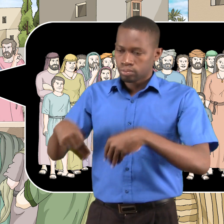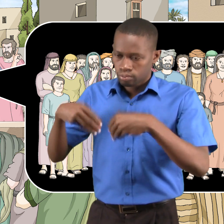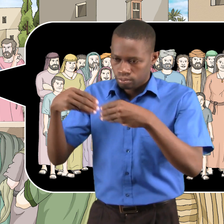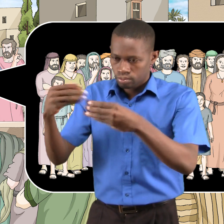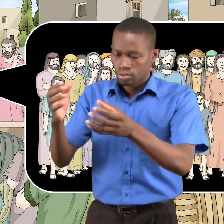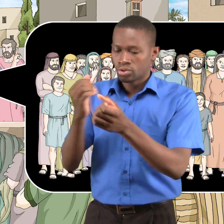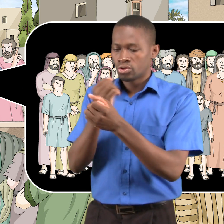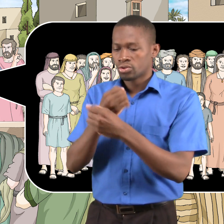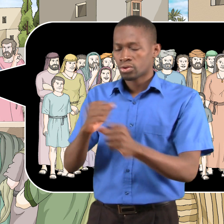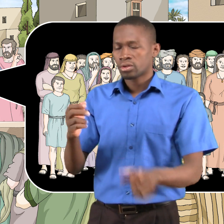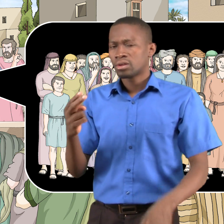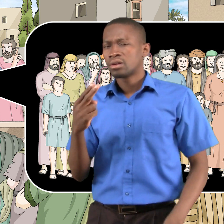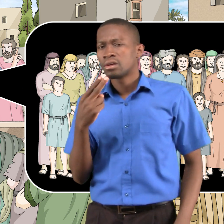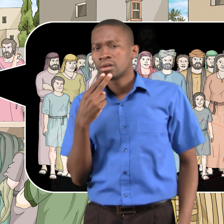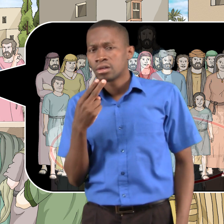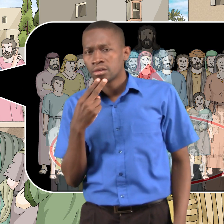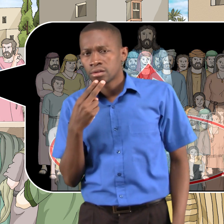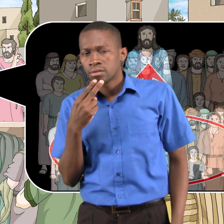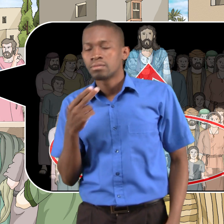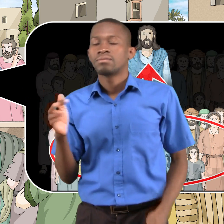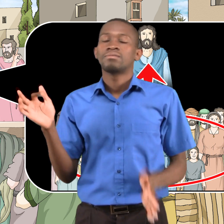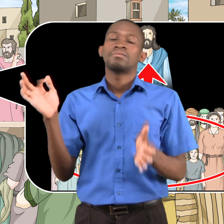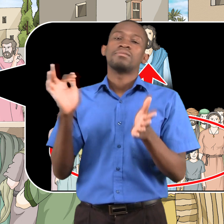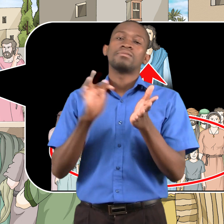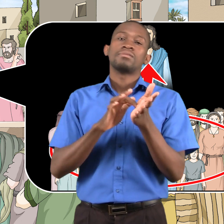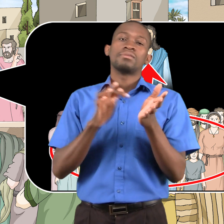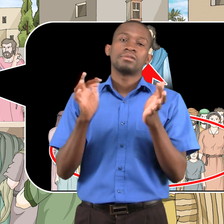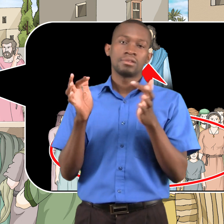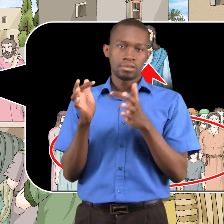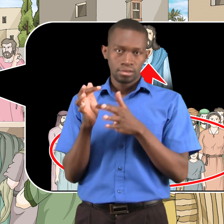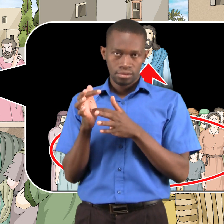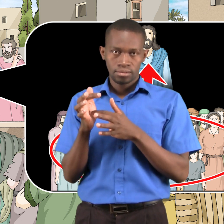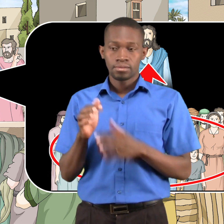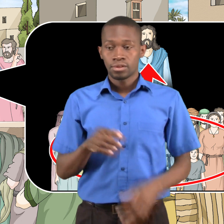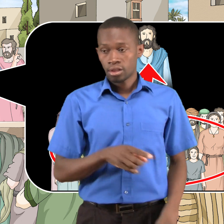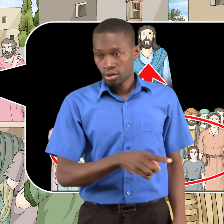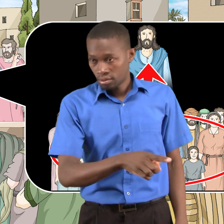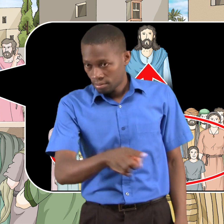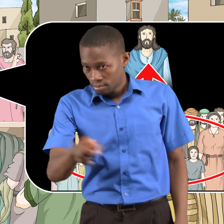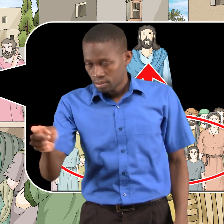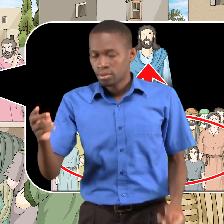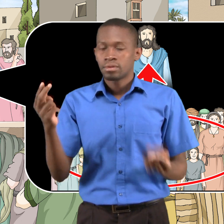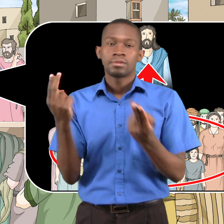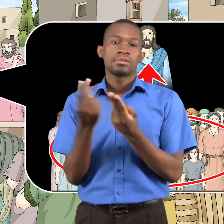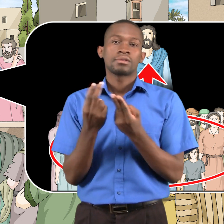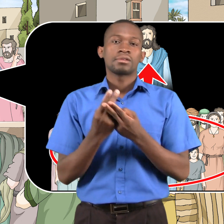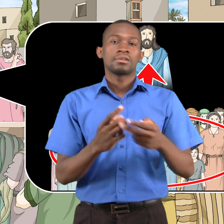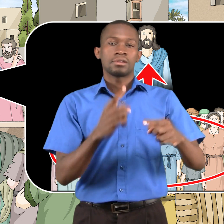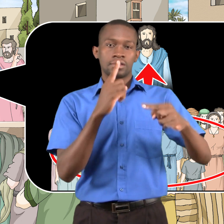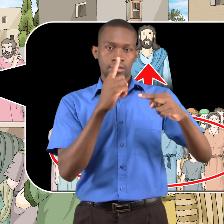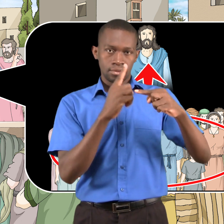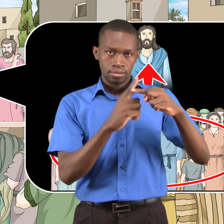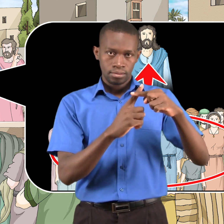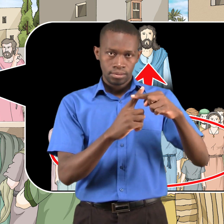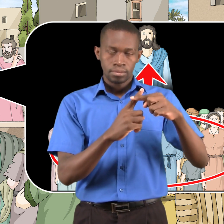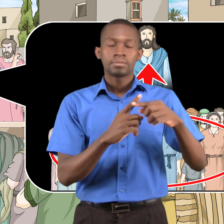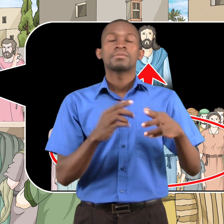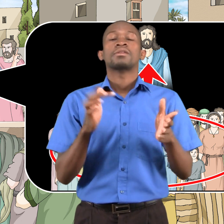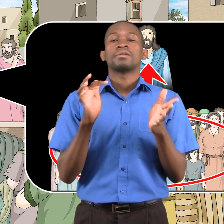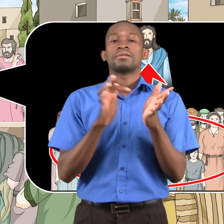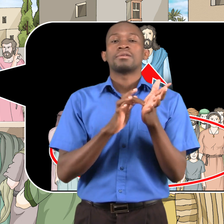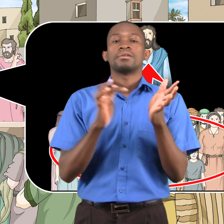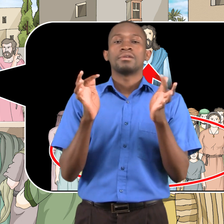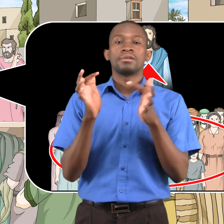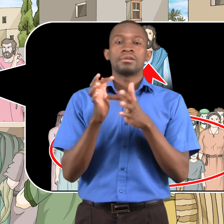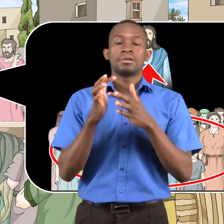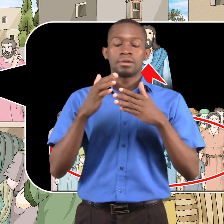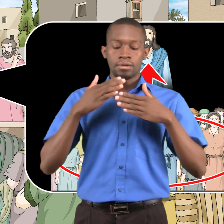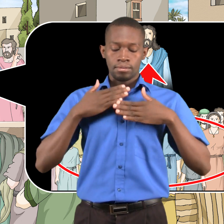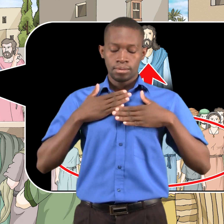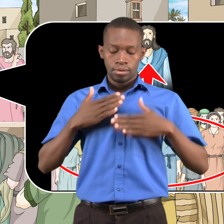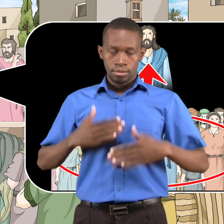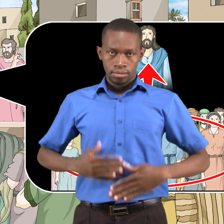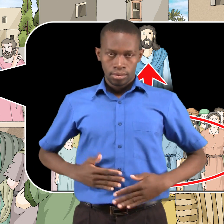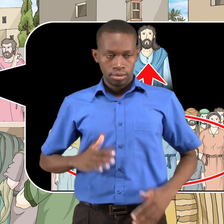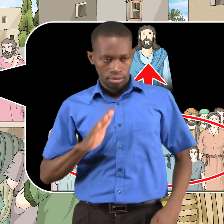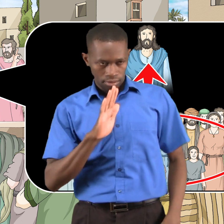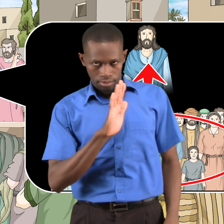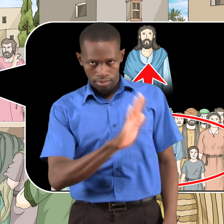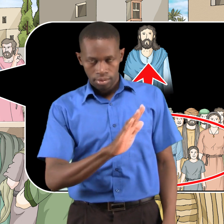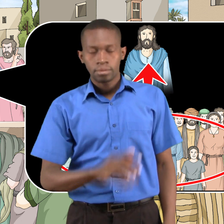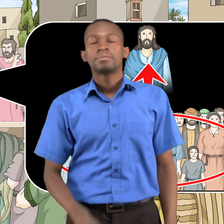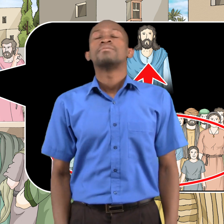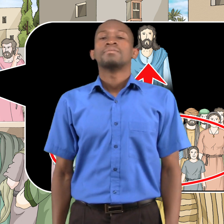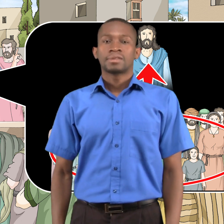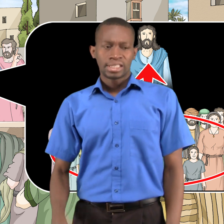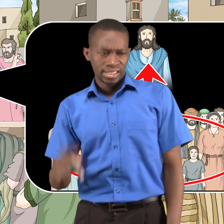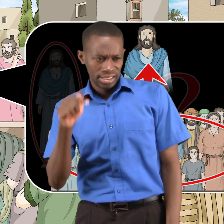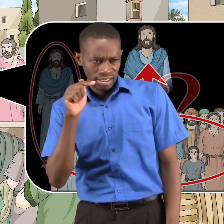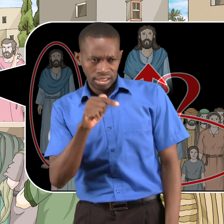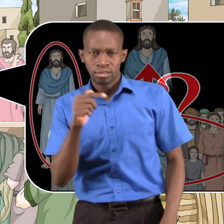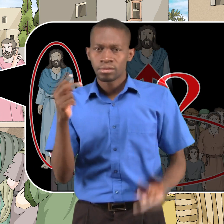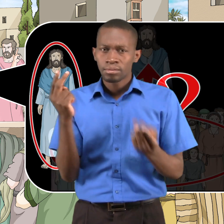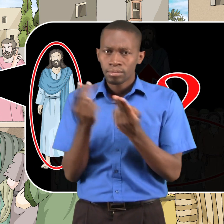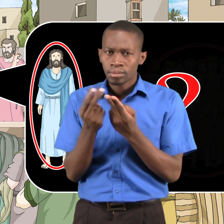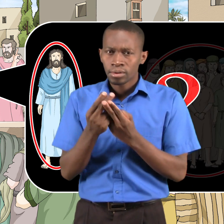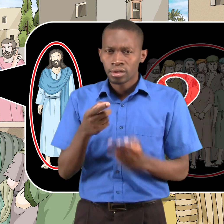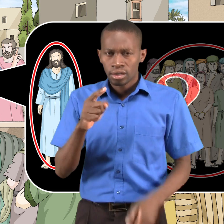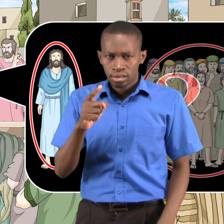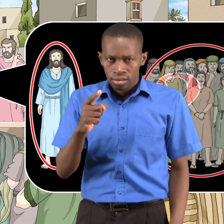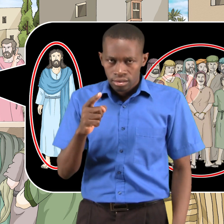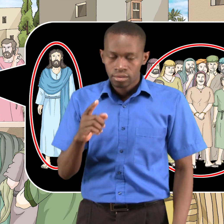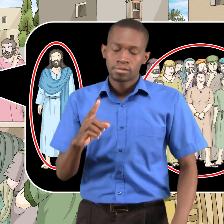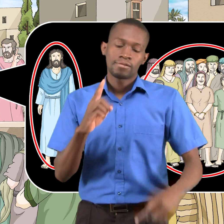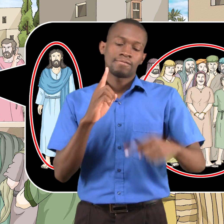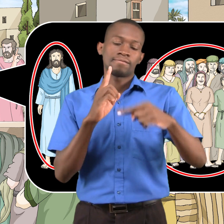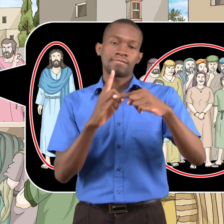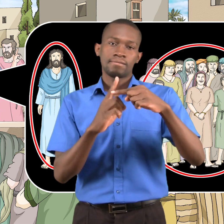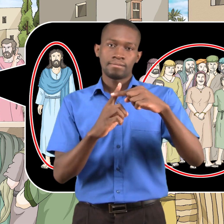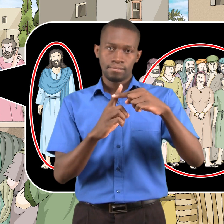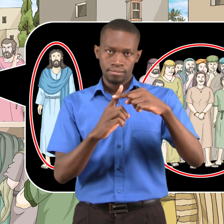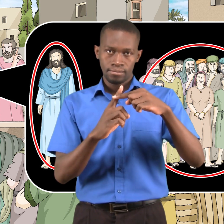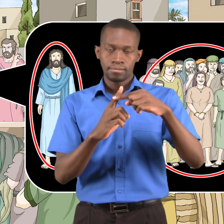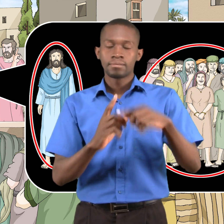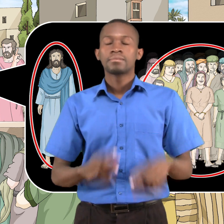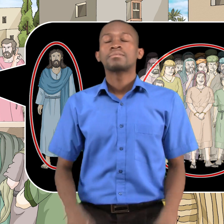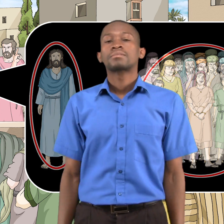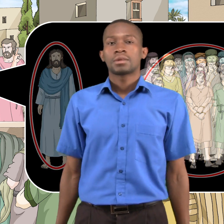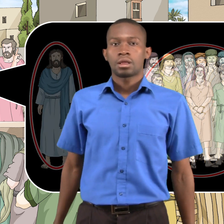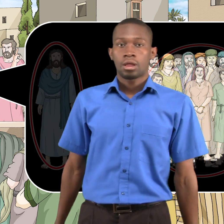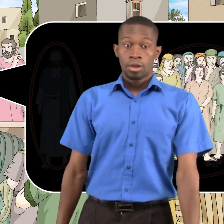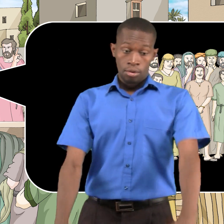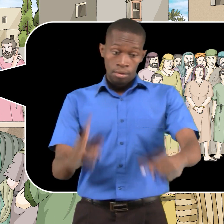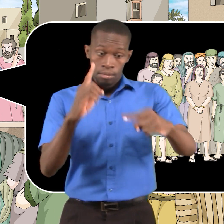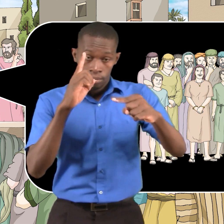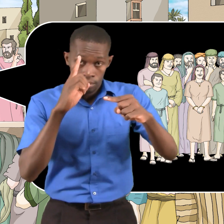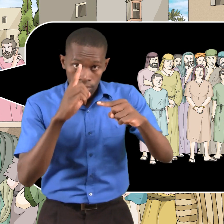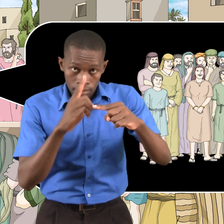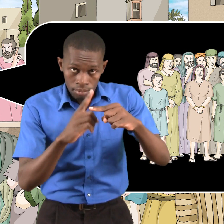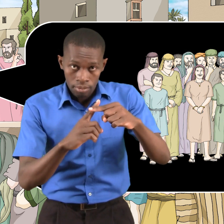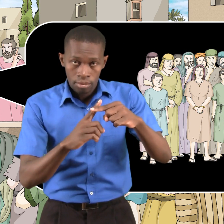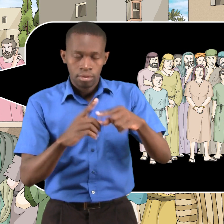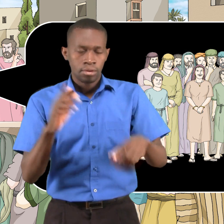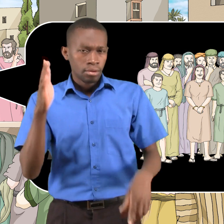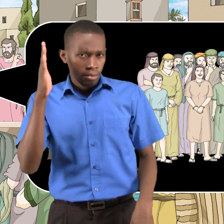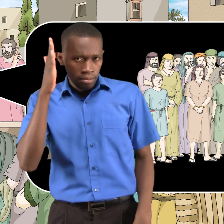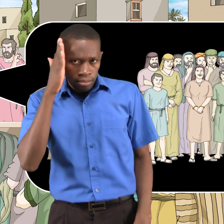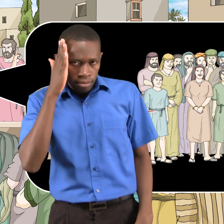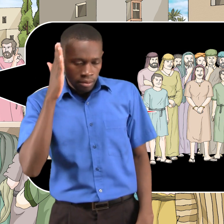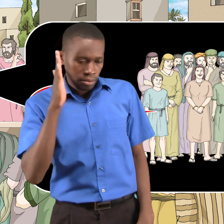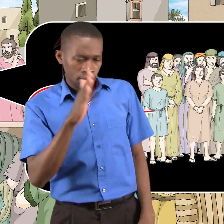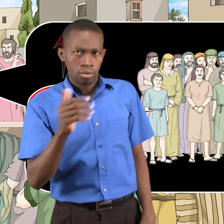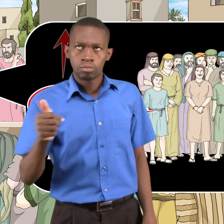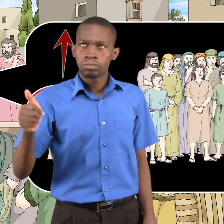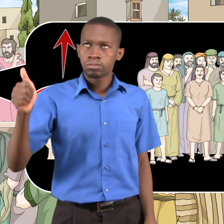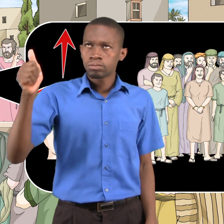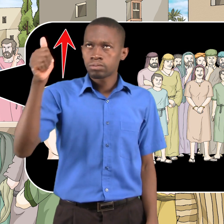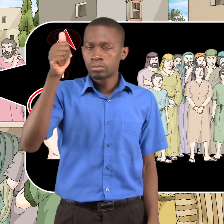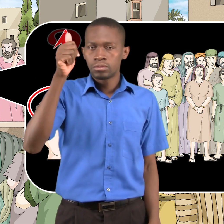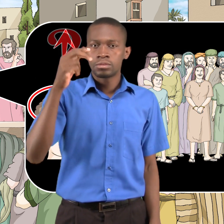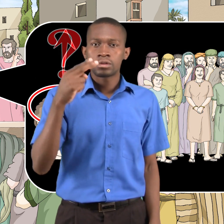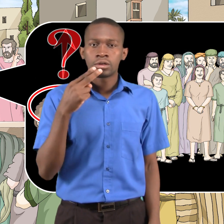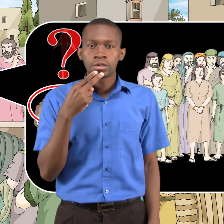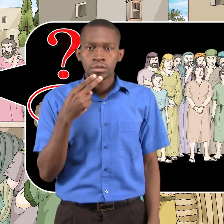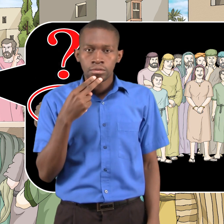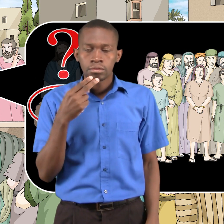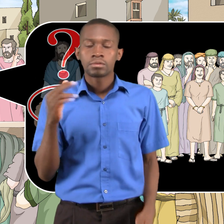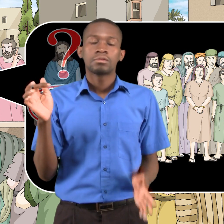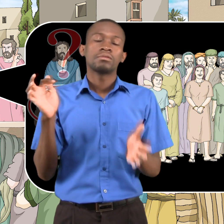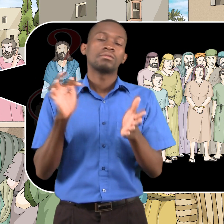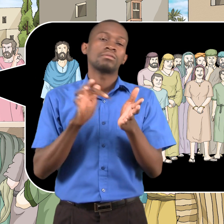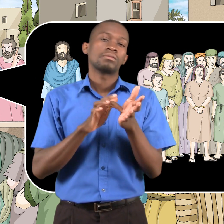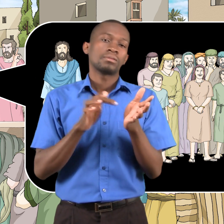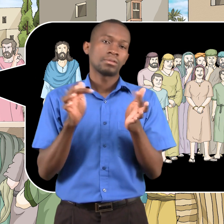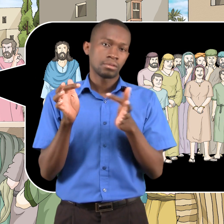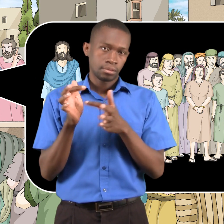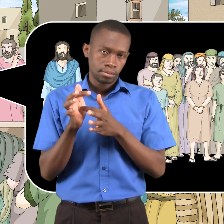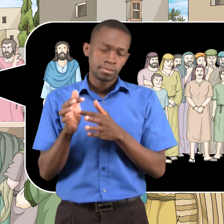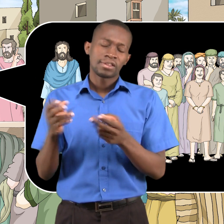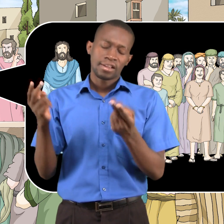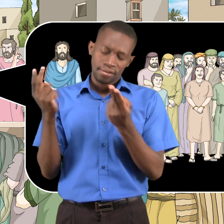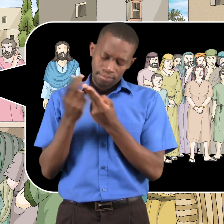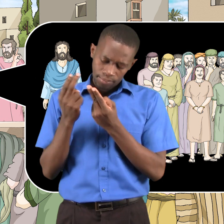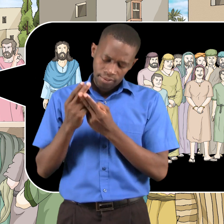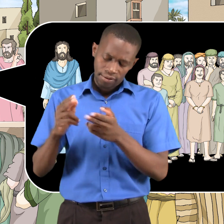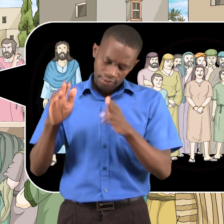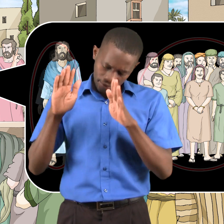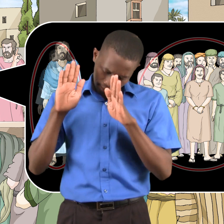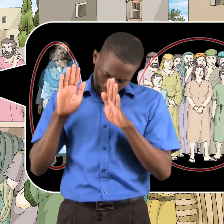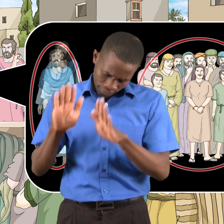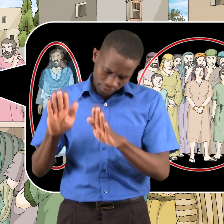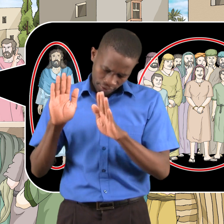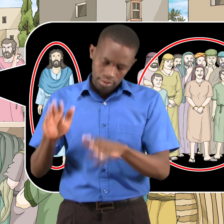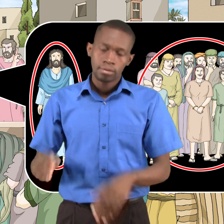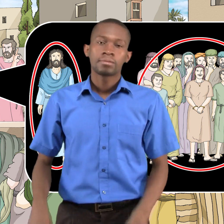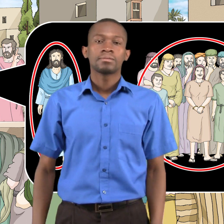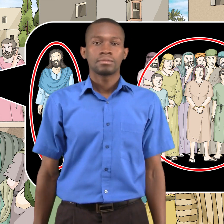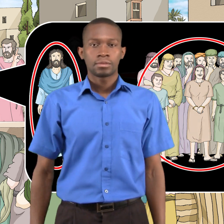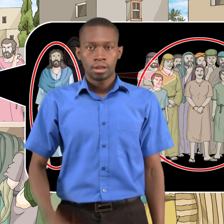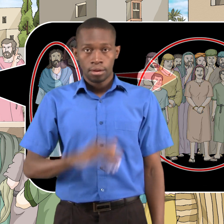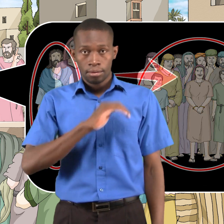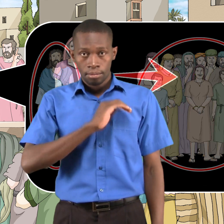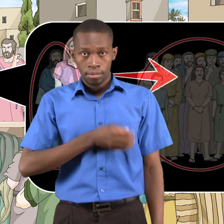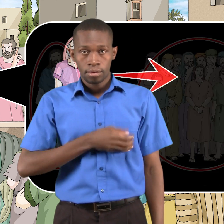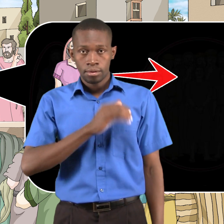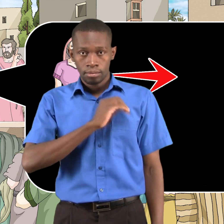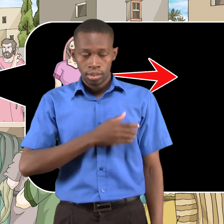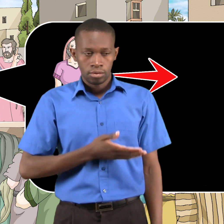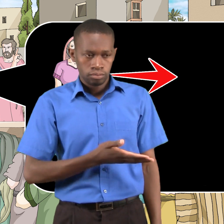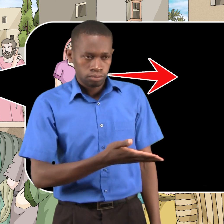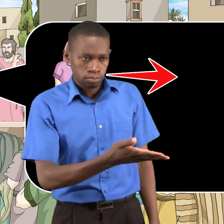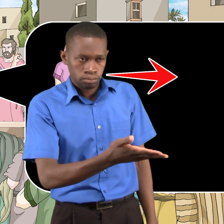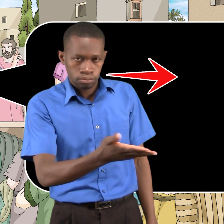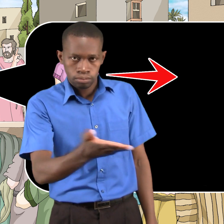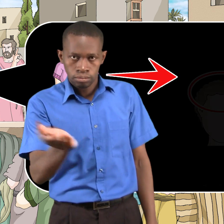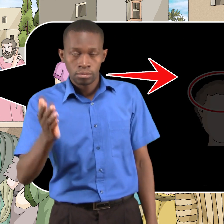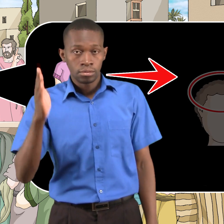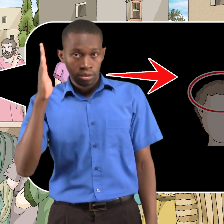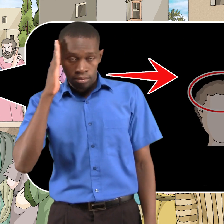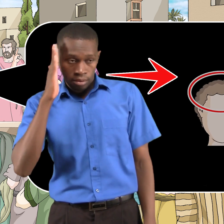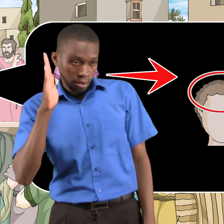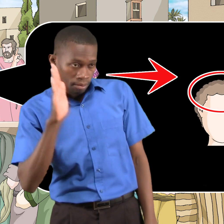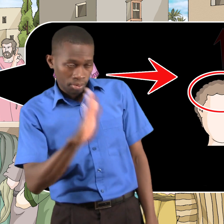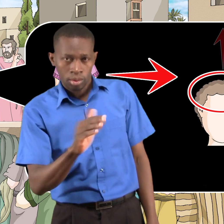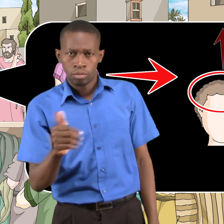For the husband is the head of the wife as Christ is the head of the church, His body, of which He is the Savior.